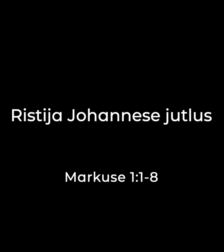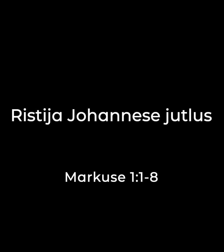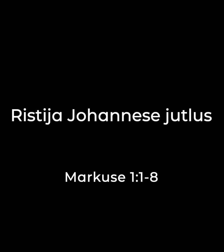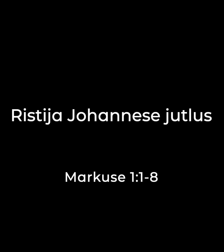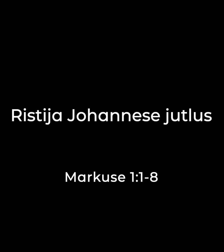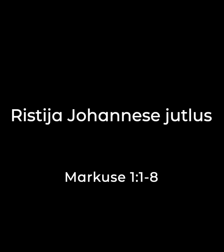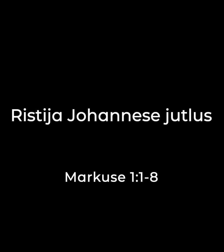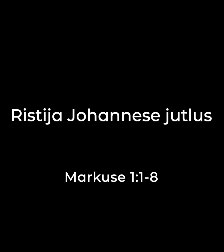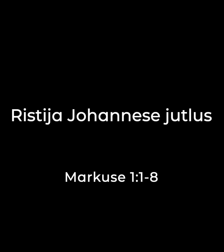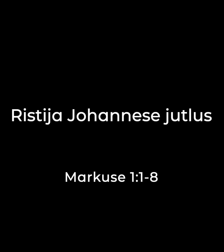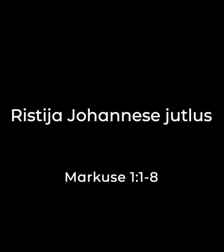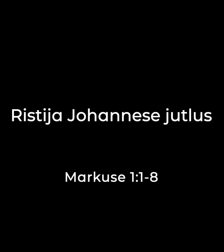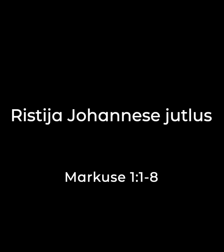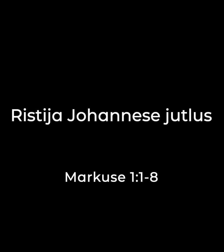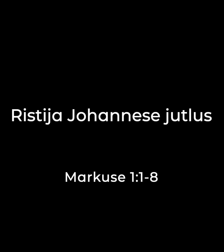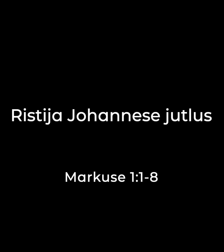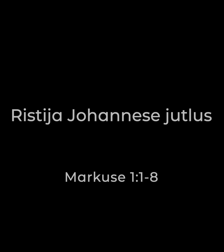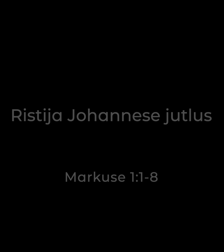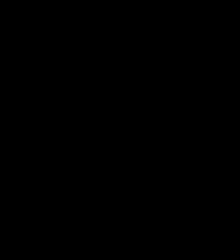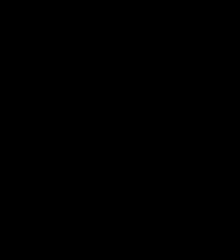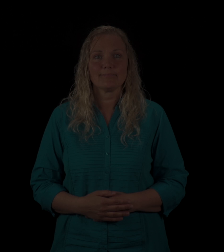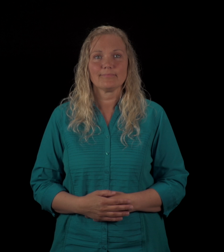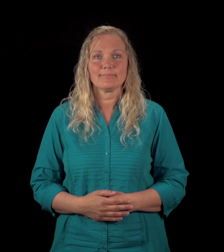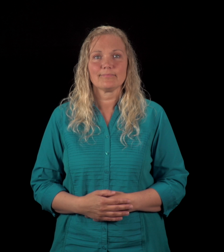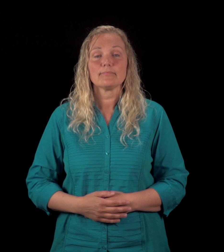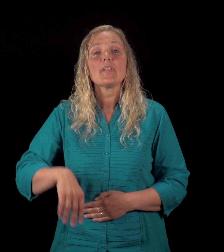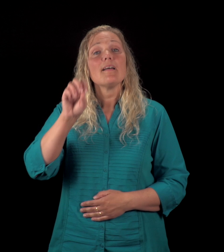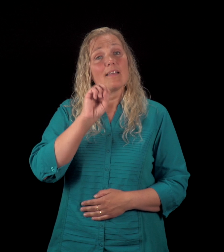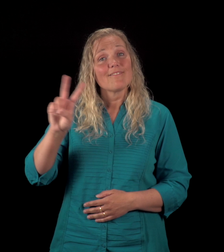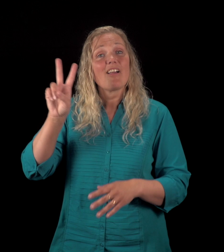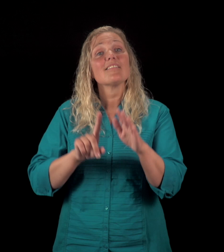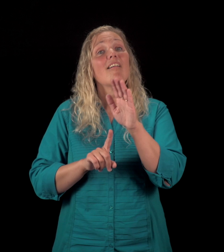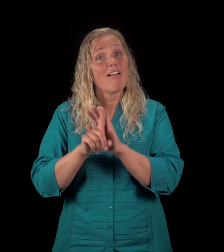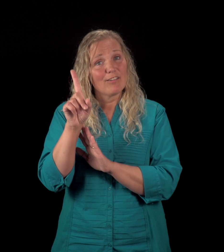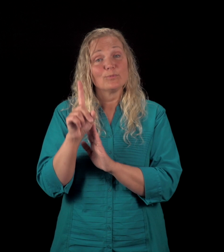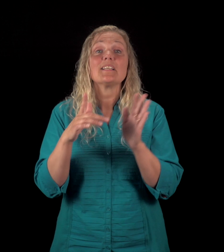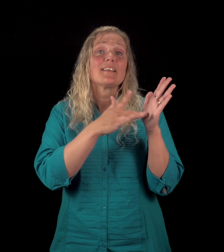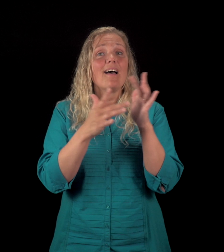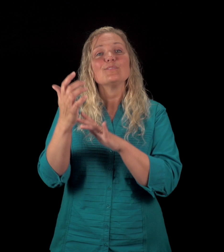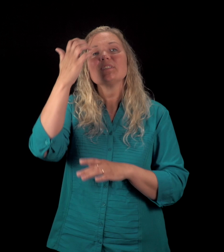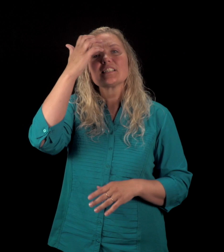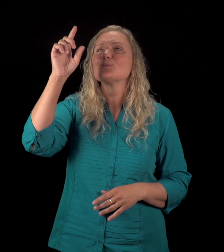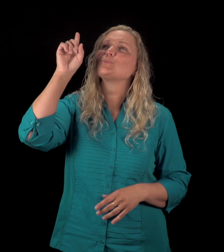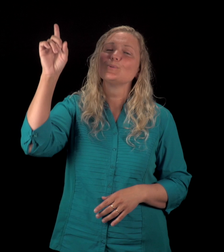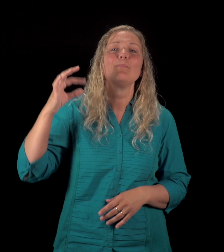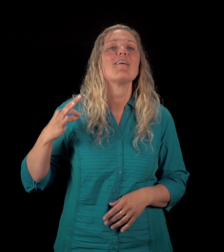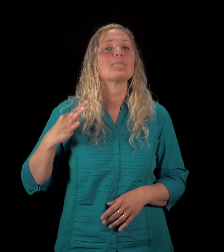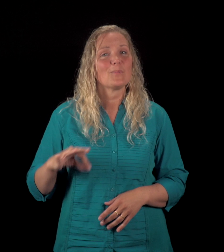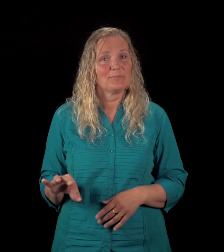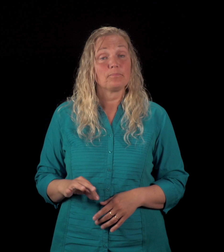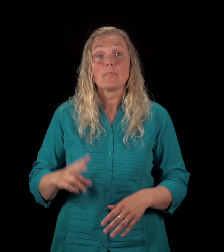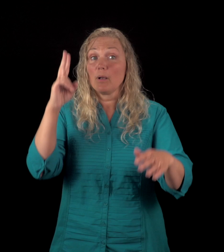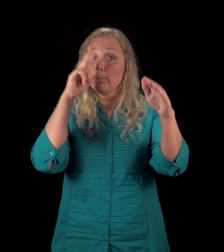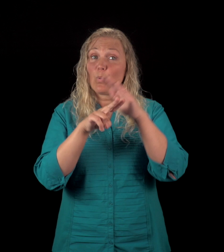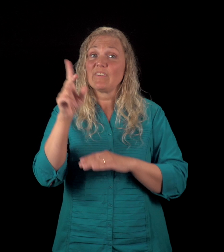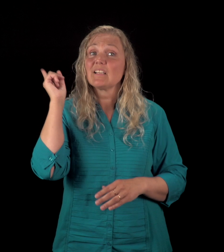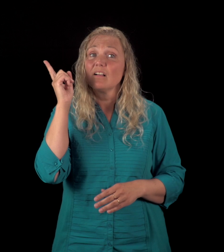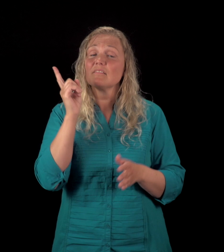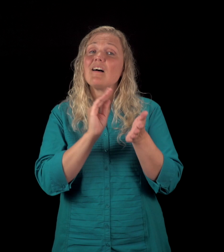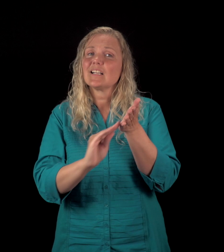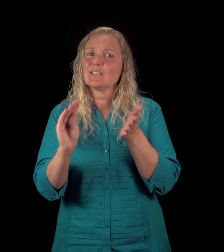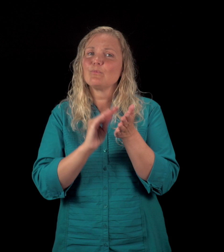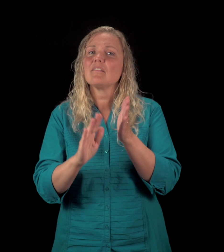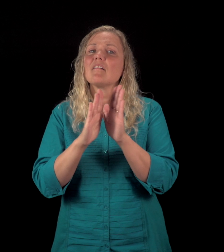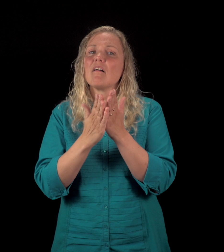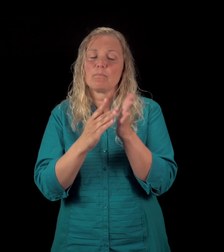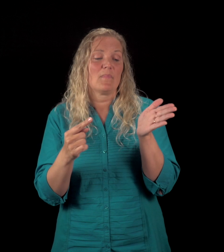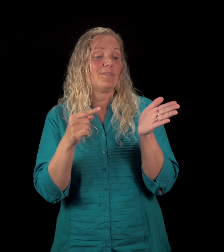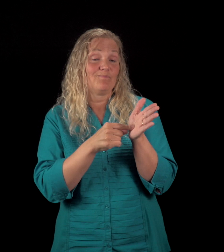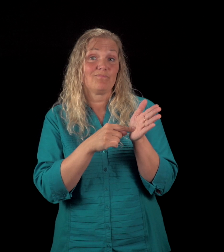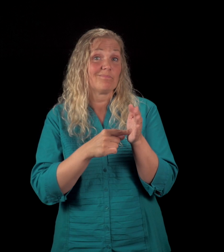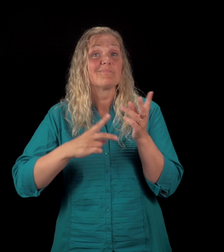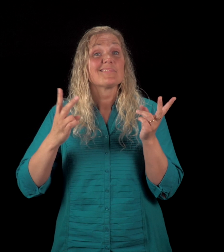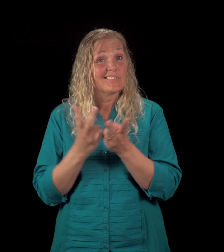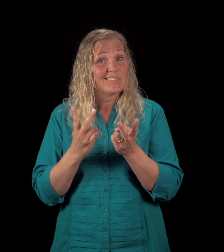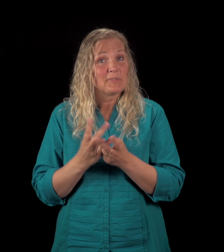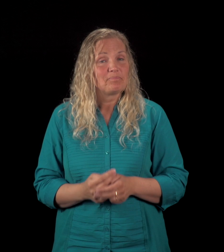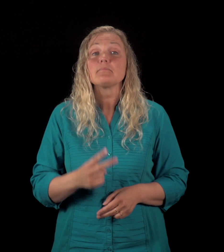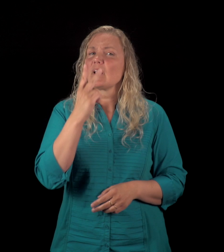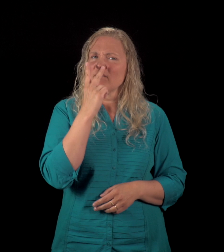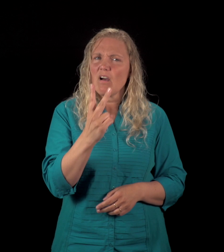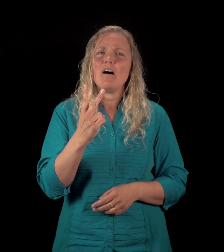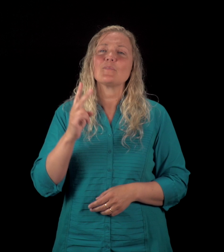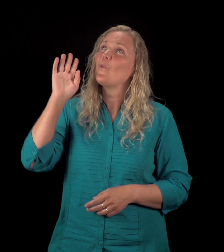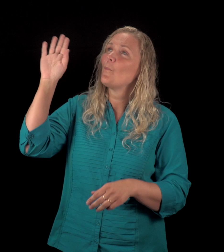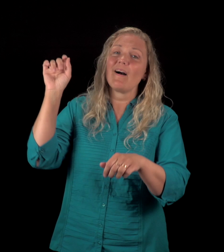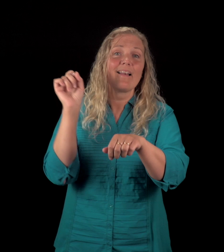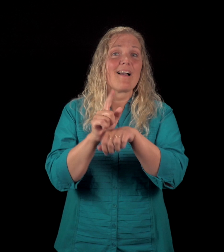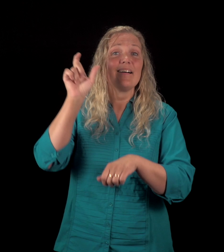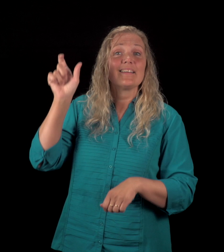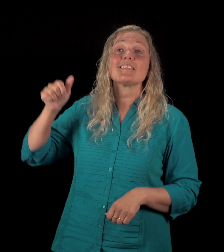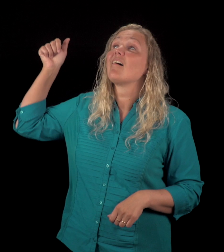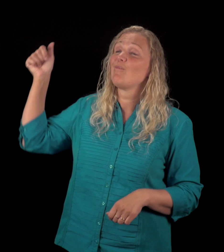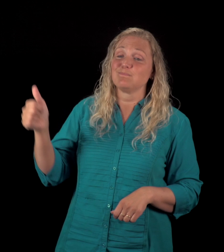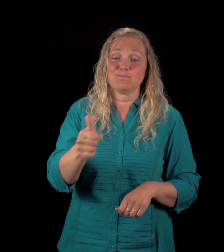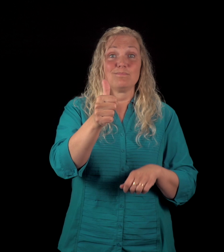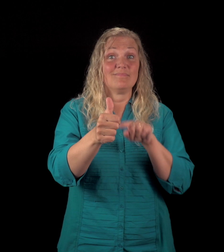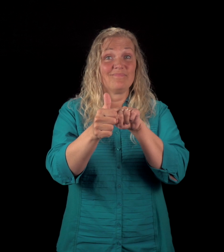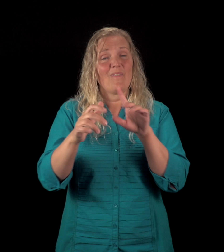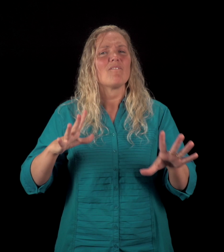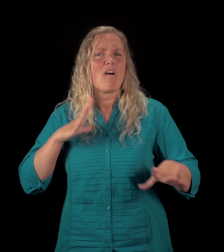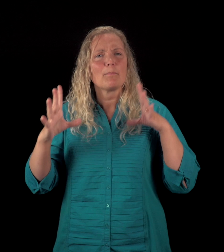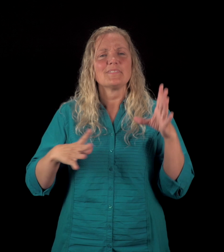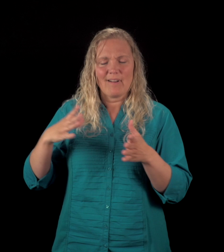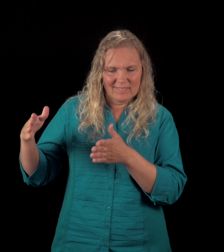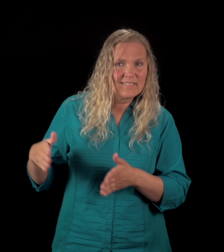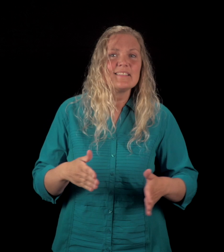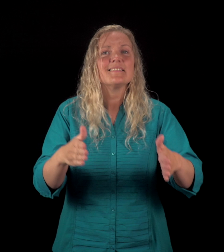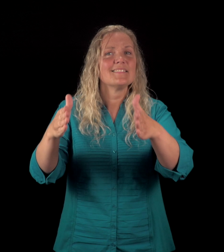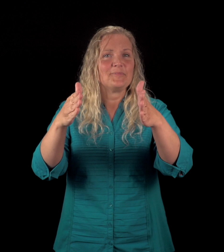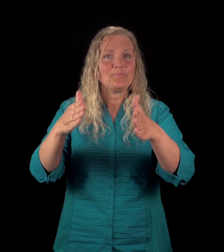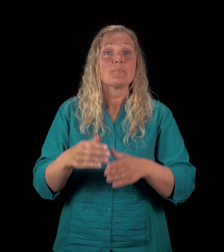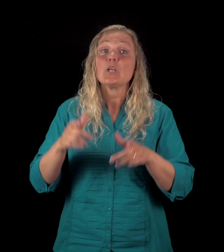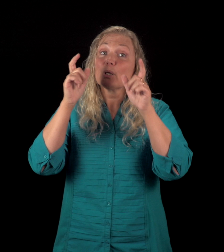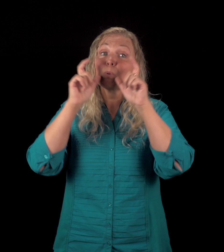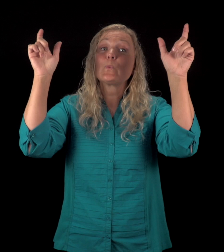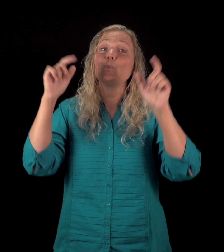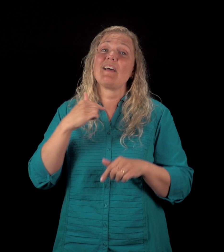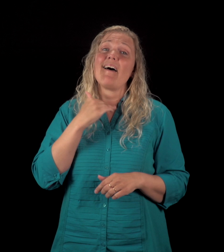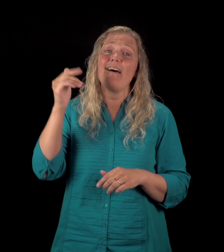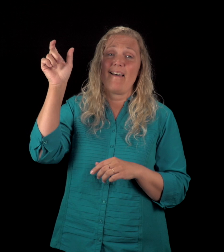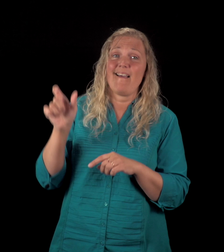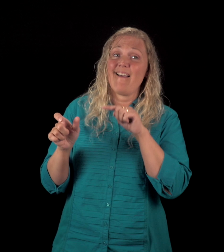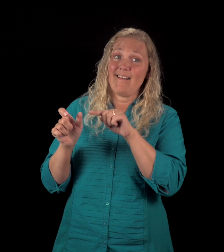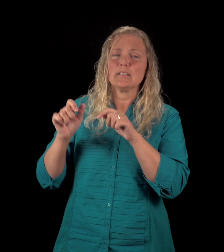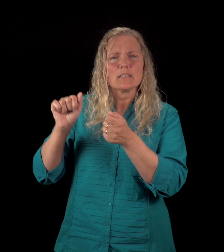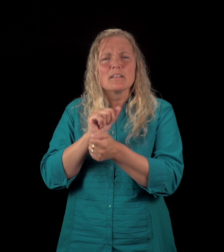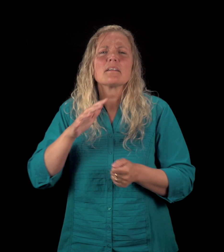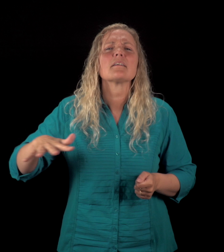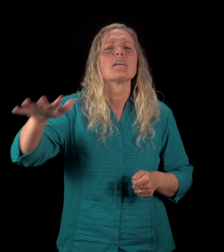This is the beginning of the gospel of Jesus Christ, the Son of God. As it is written in Isaiah the prophet: “Behold, I will send My messenger ahead of You, who will prepare Your way.”